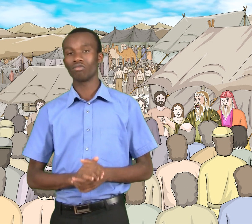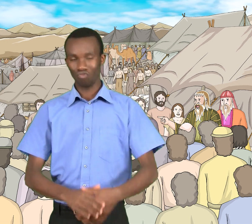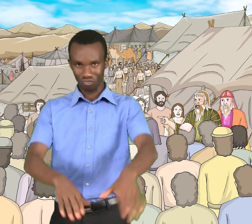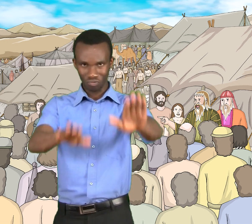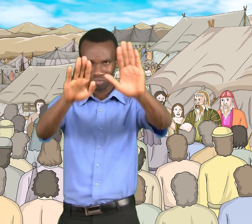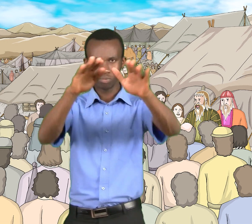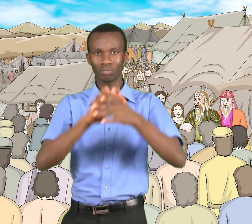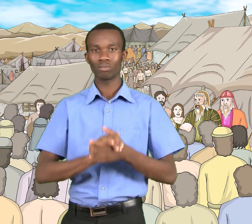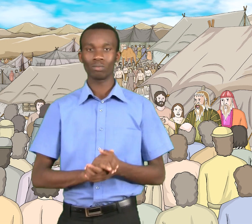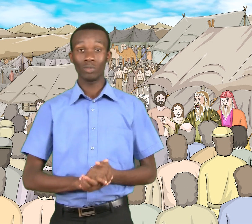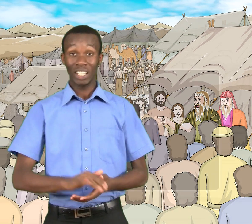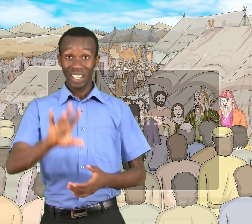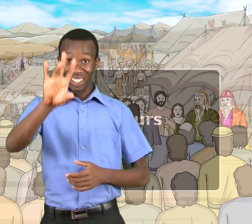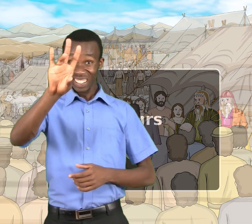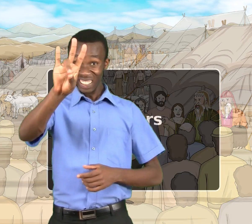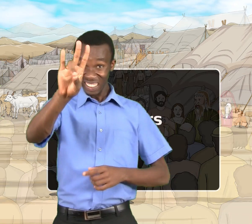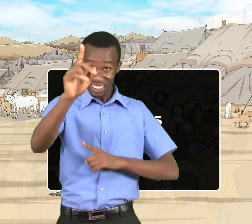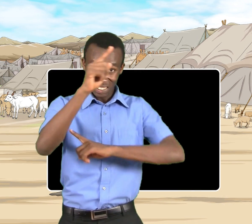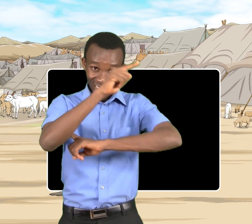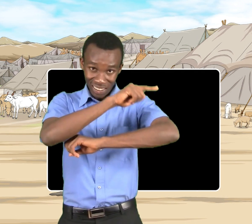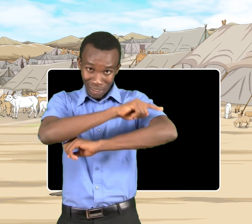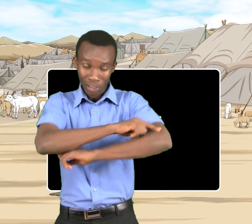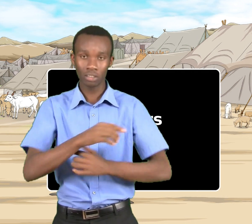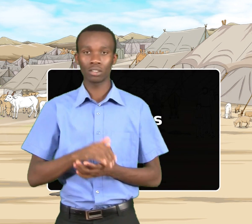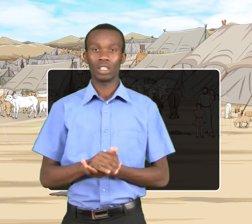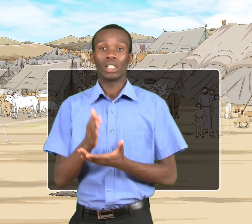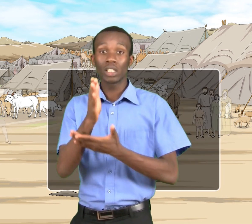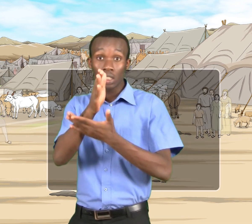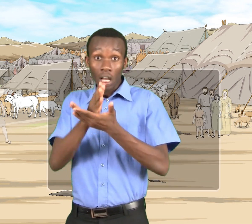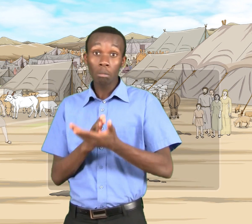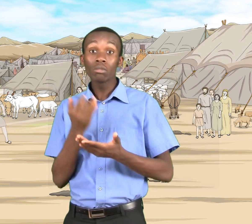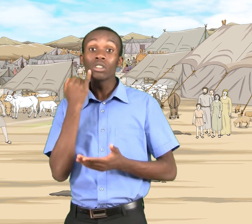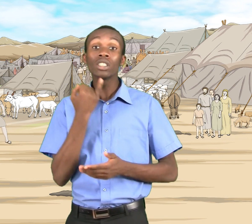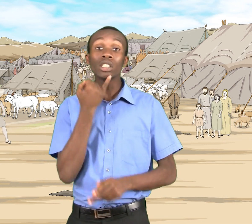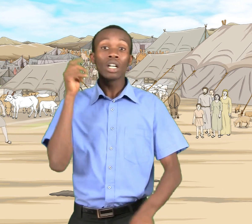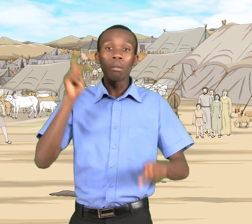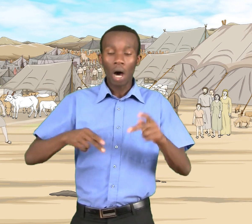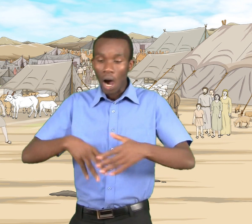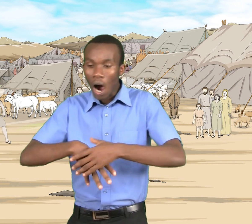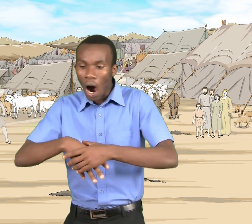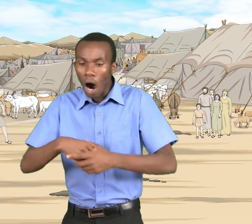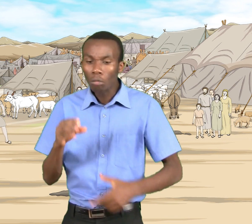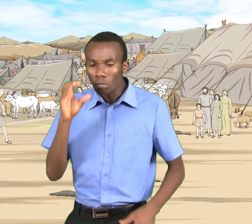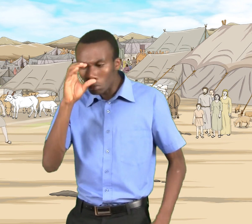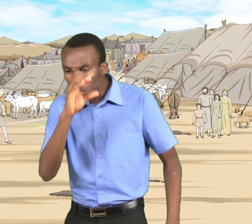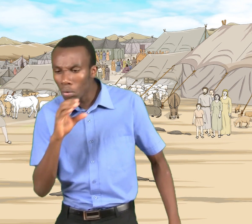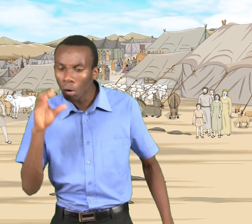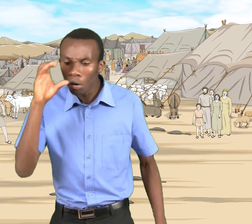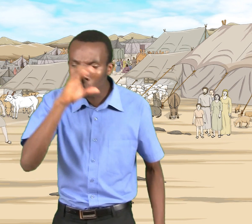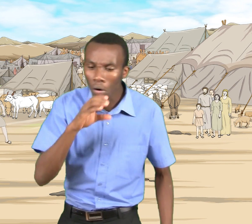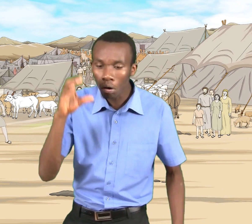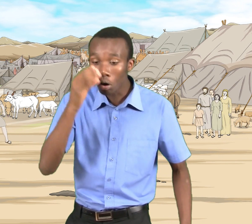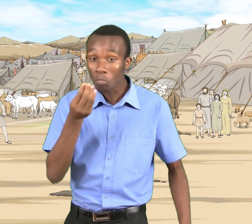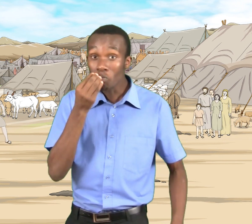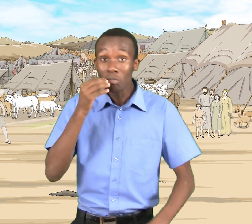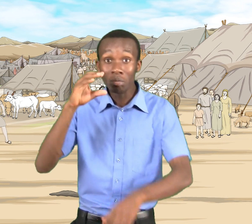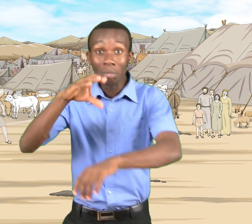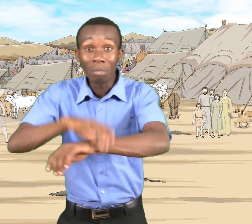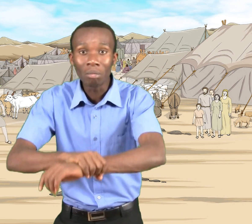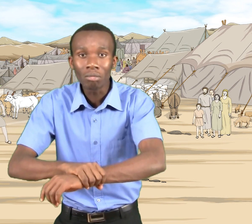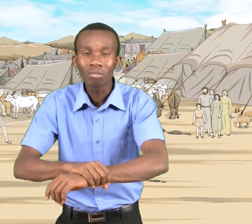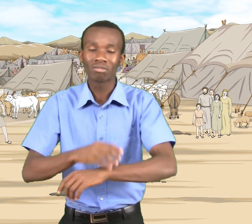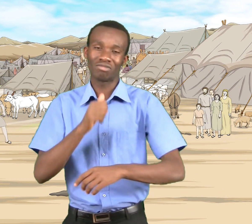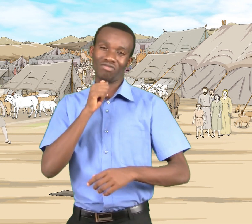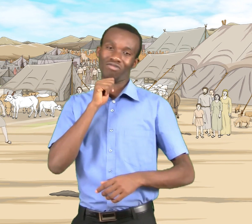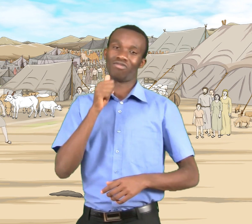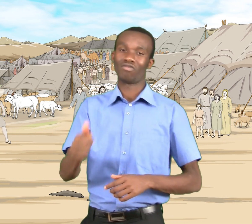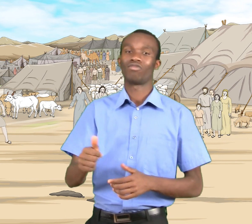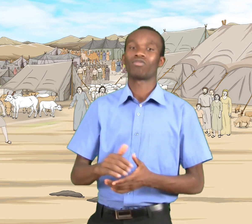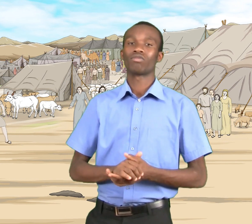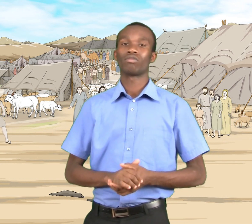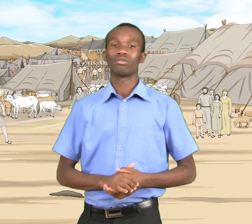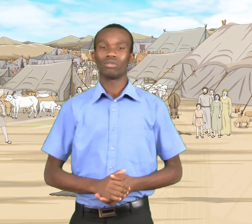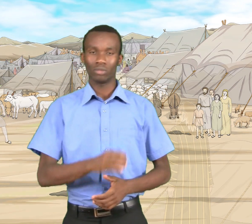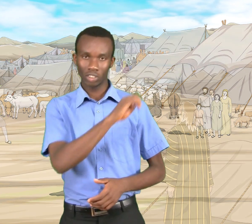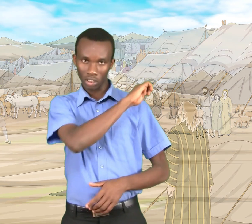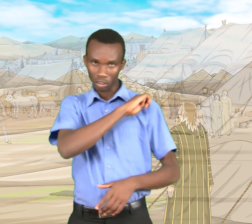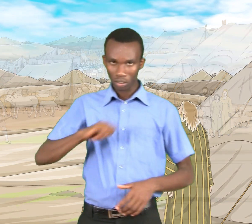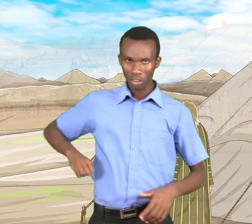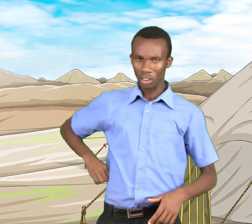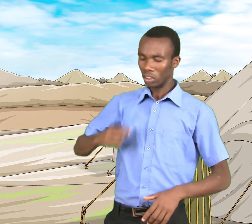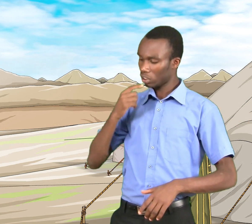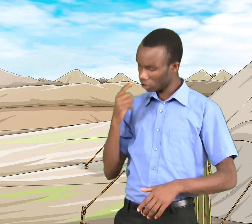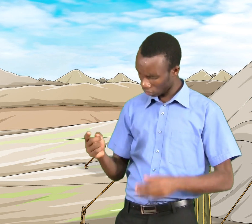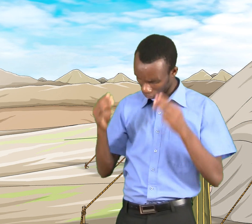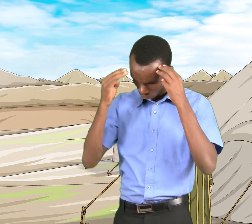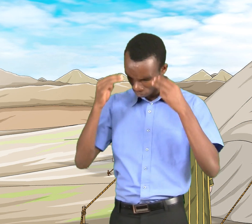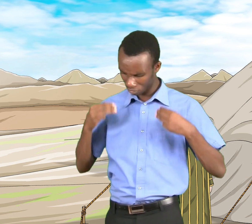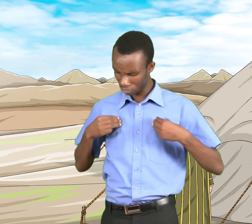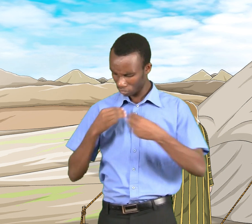Yet on the seventh day some of the people went out to gather, but they did not find anything.